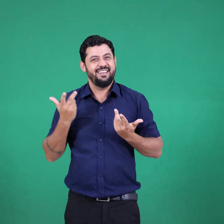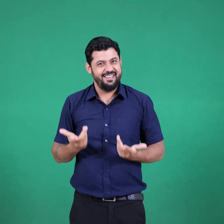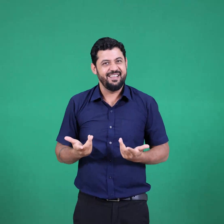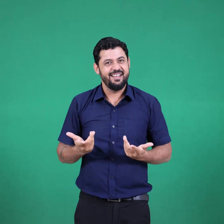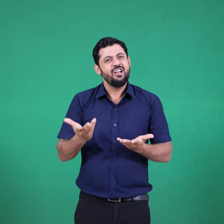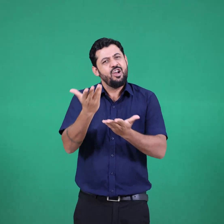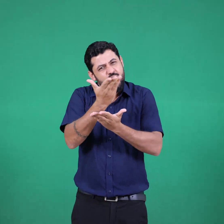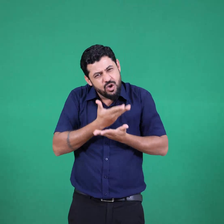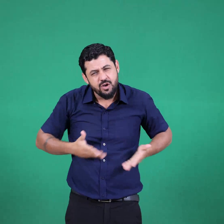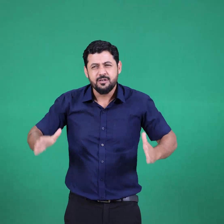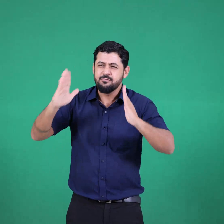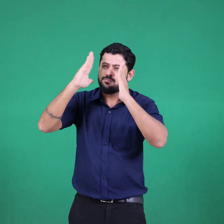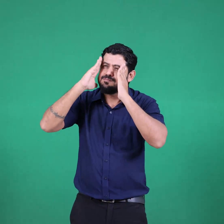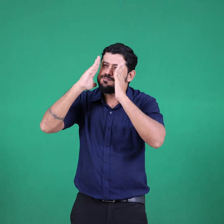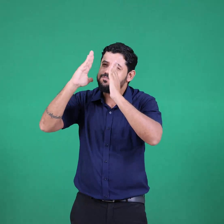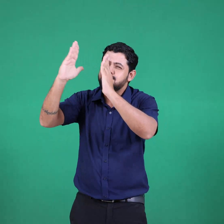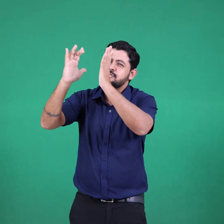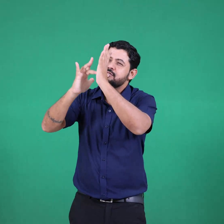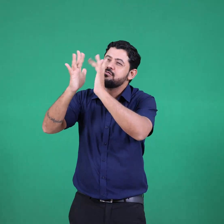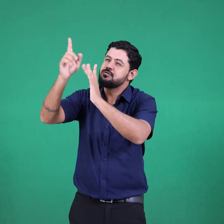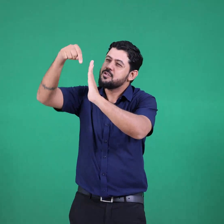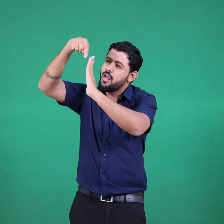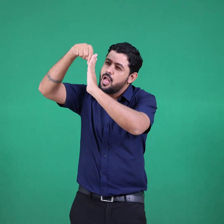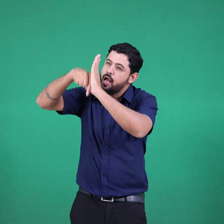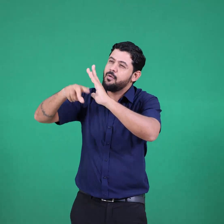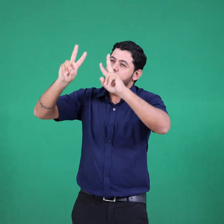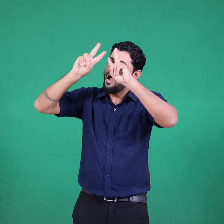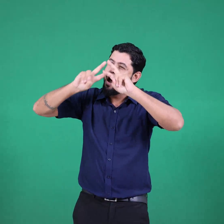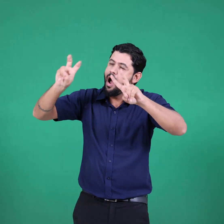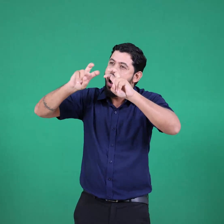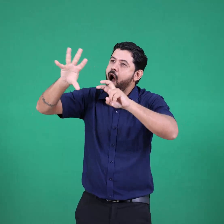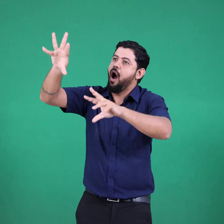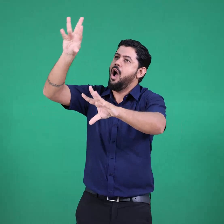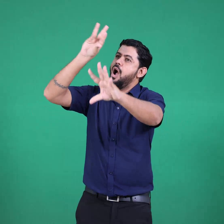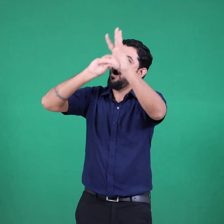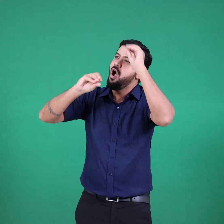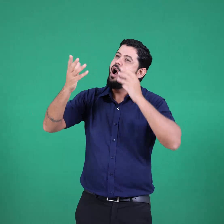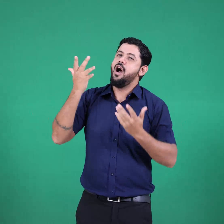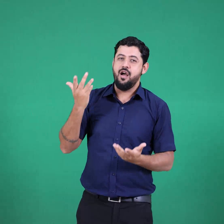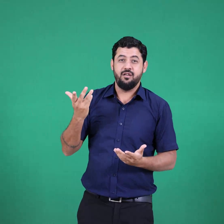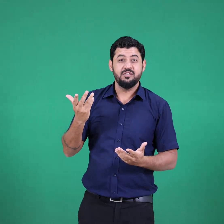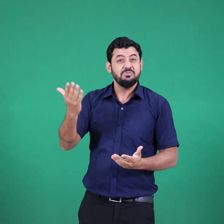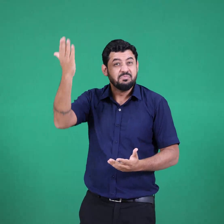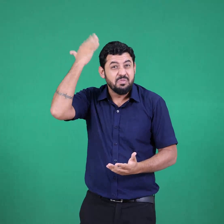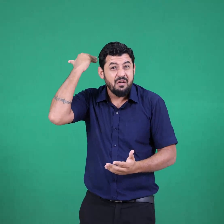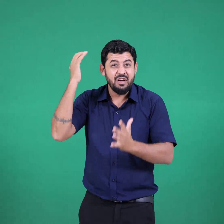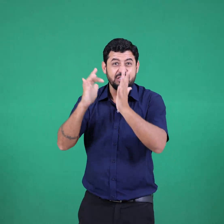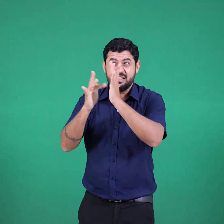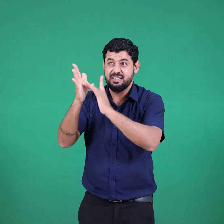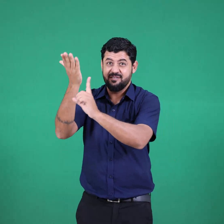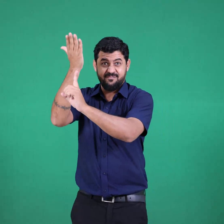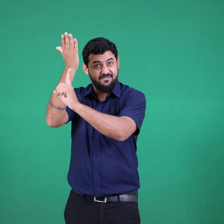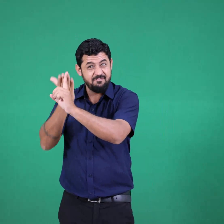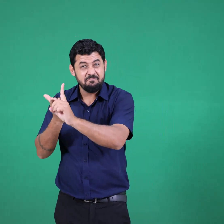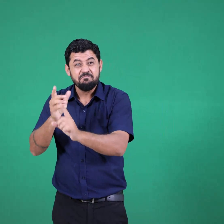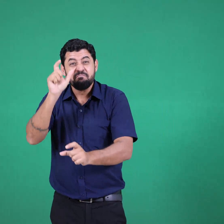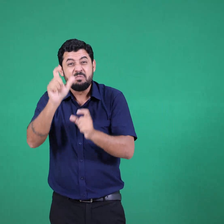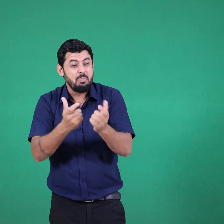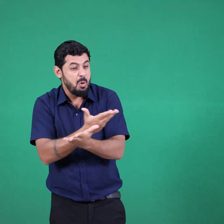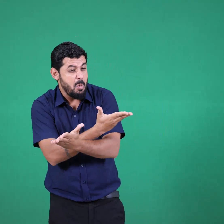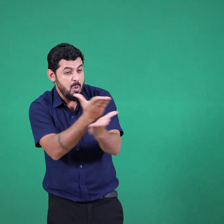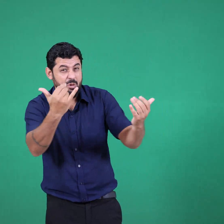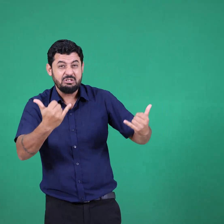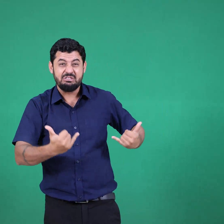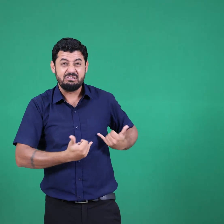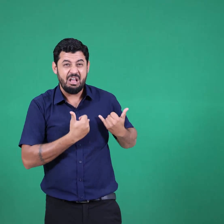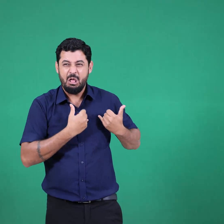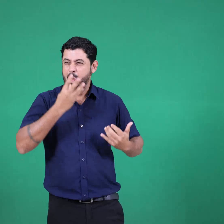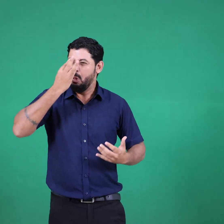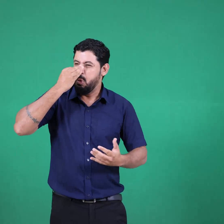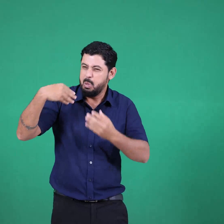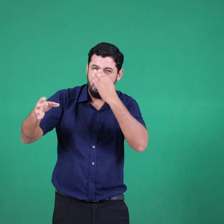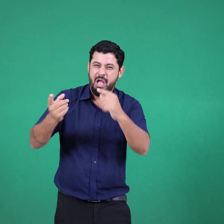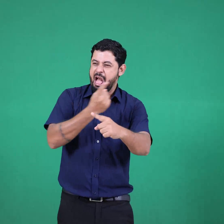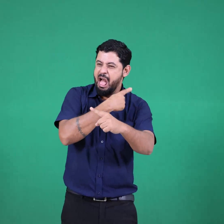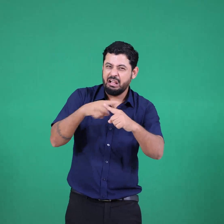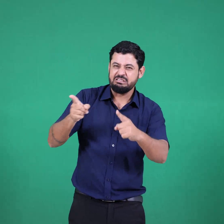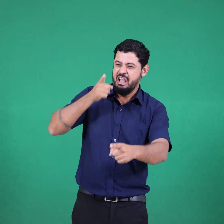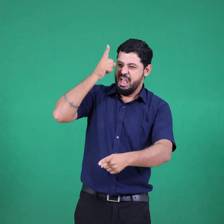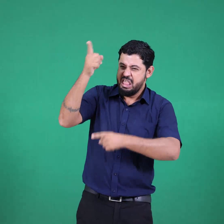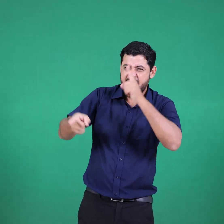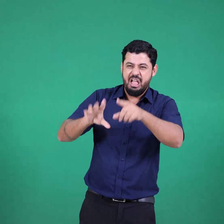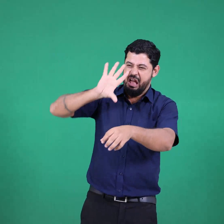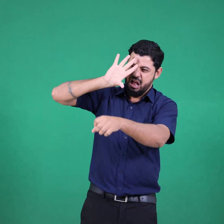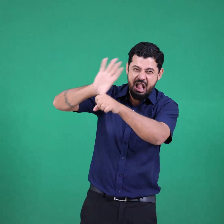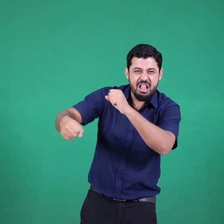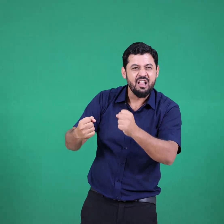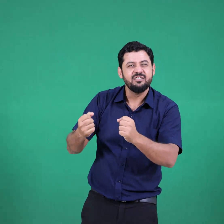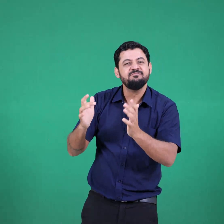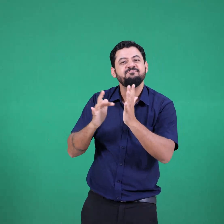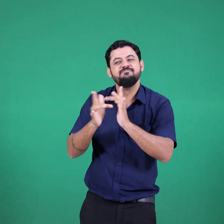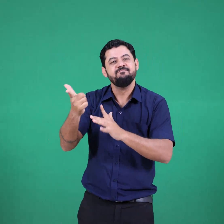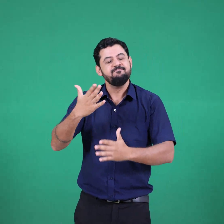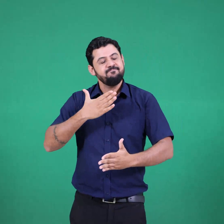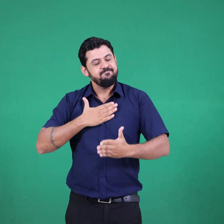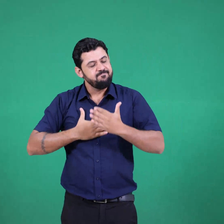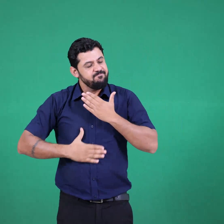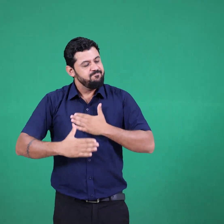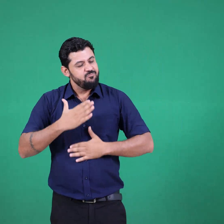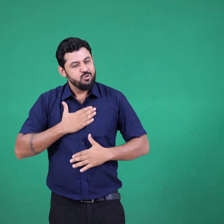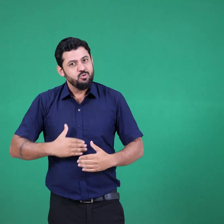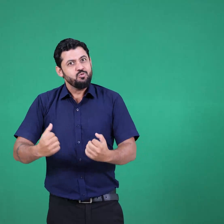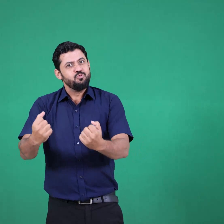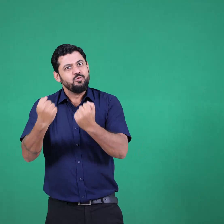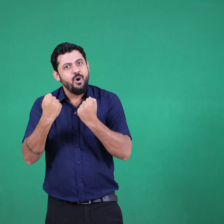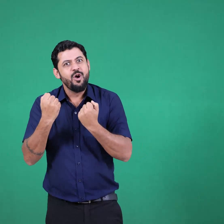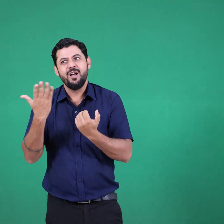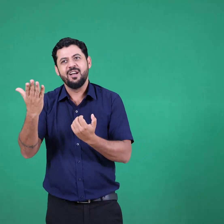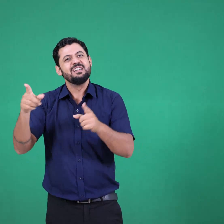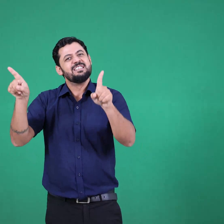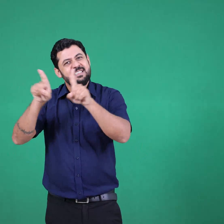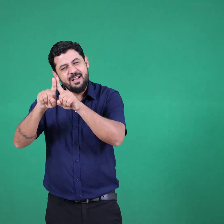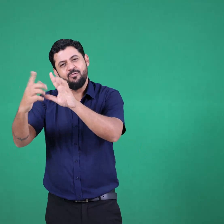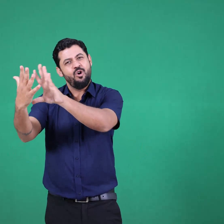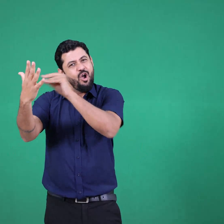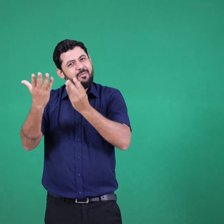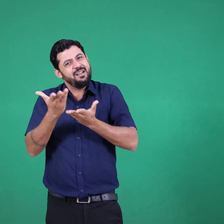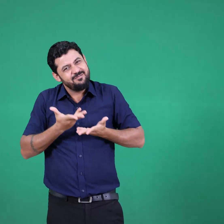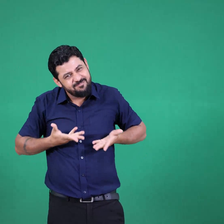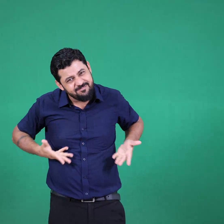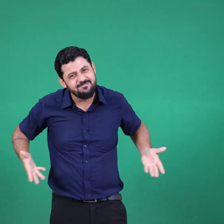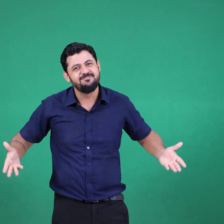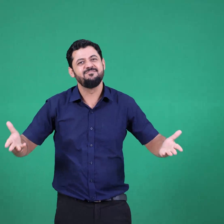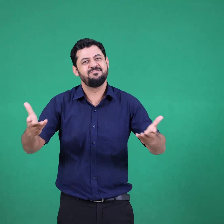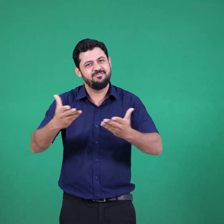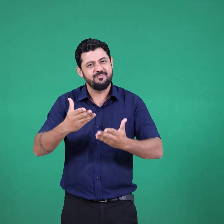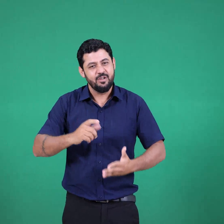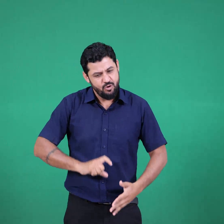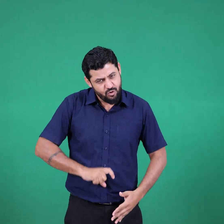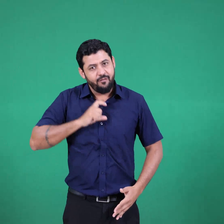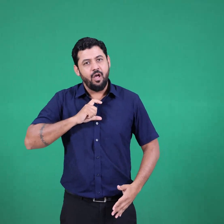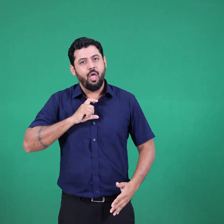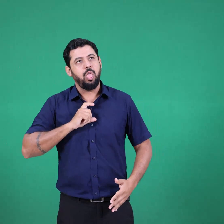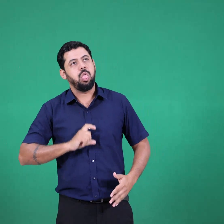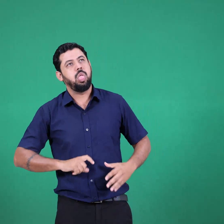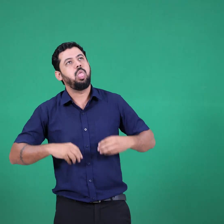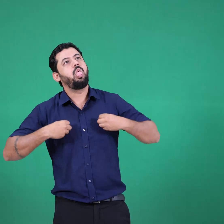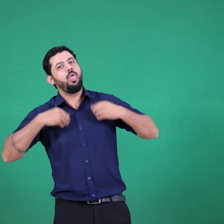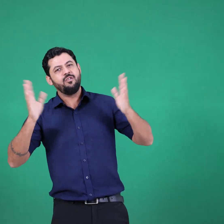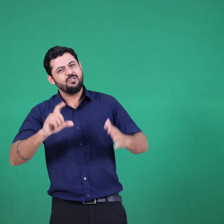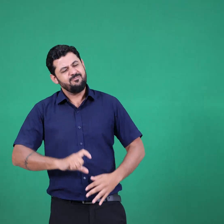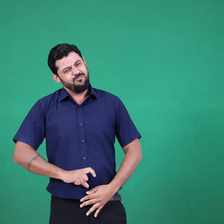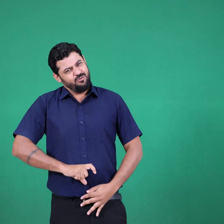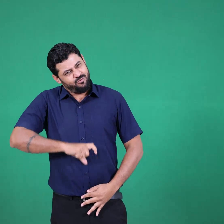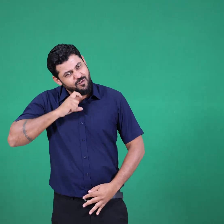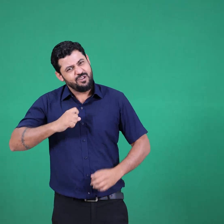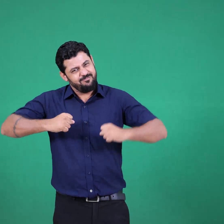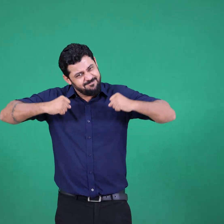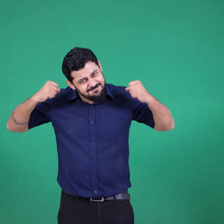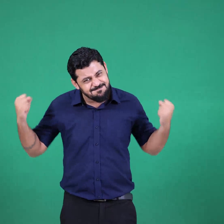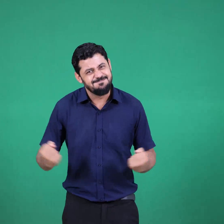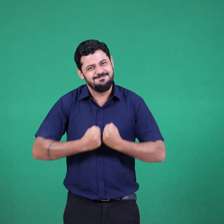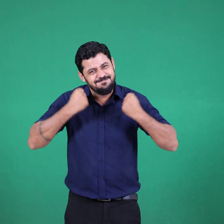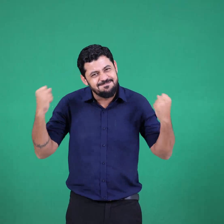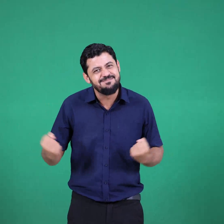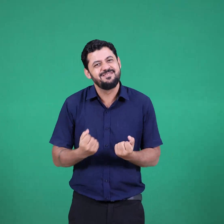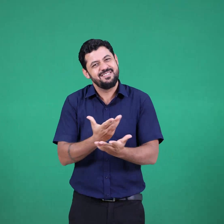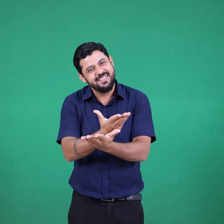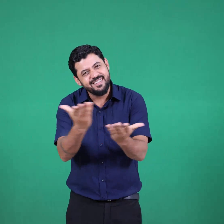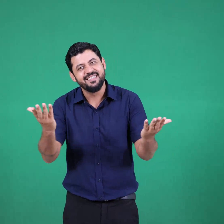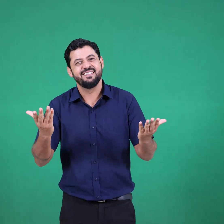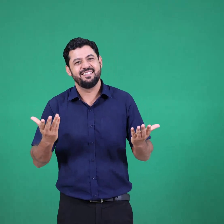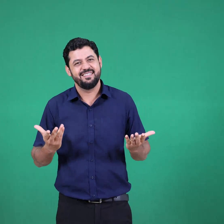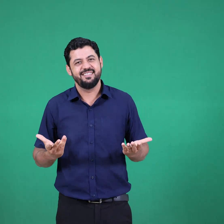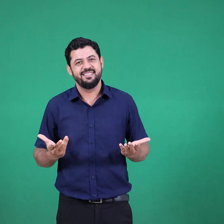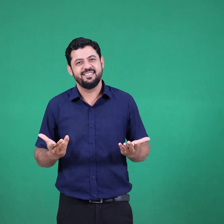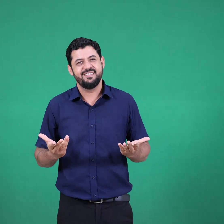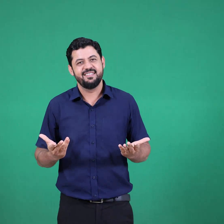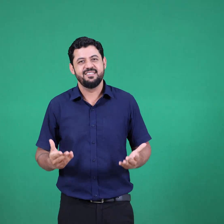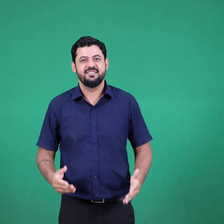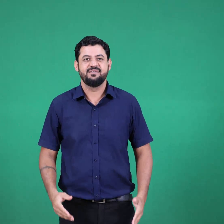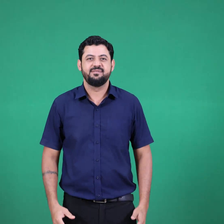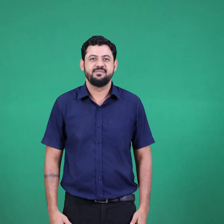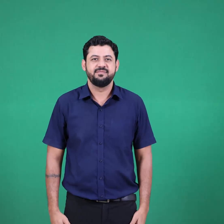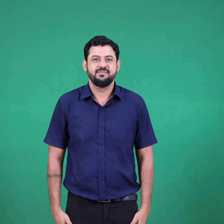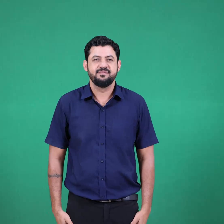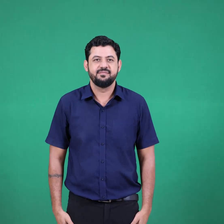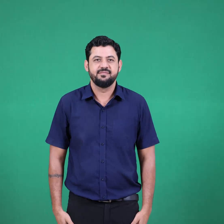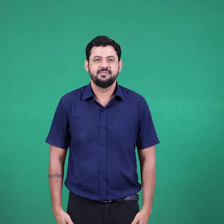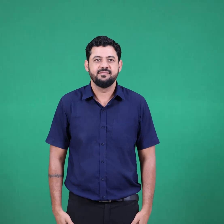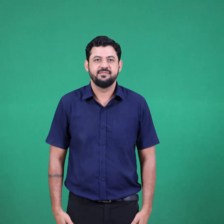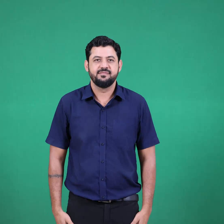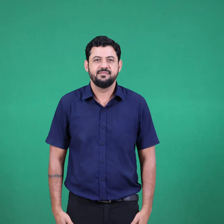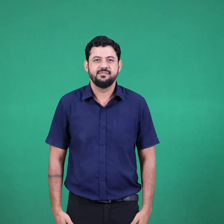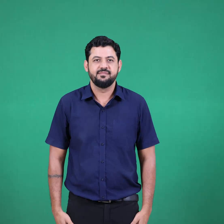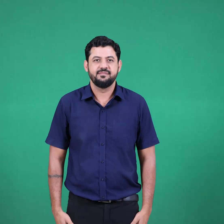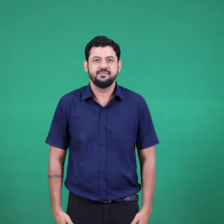Consider Him who endured such hostility from sinners, so that you will not grow weary and lose heart.